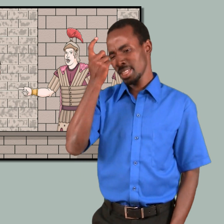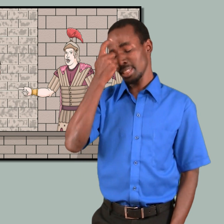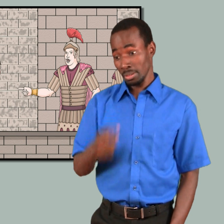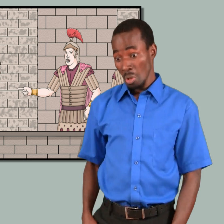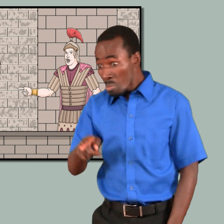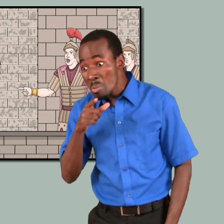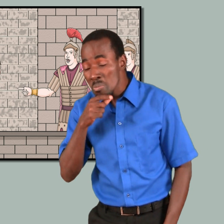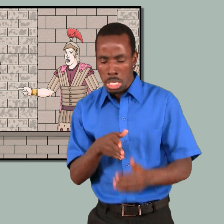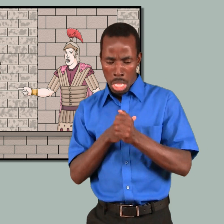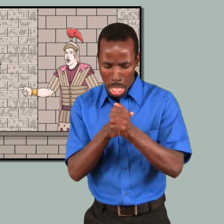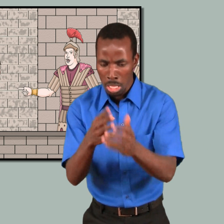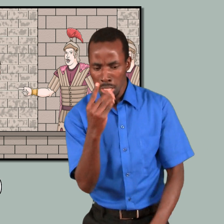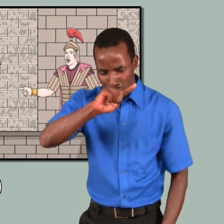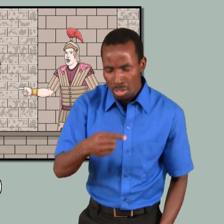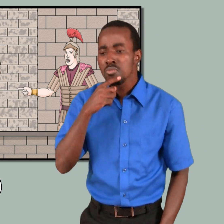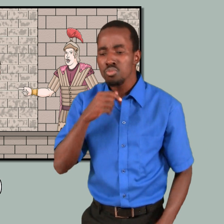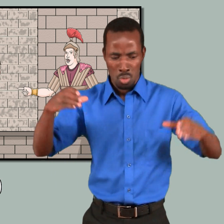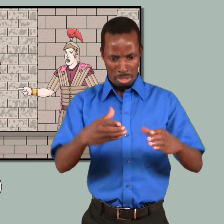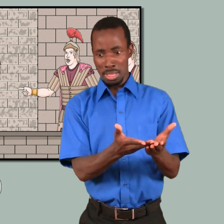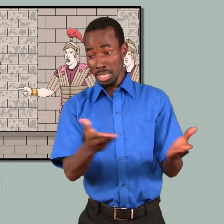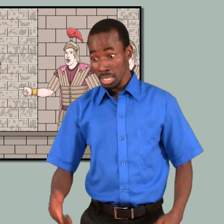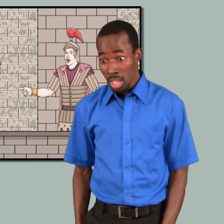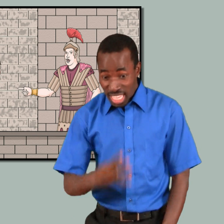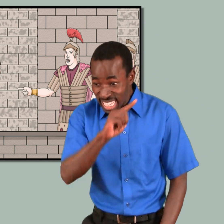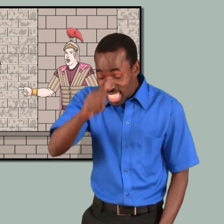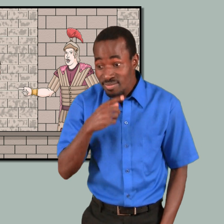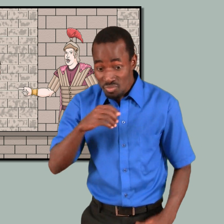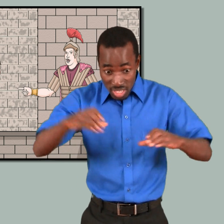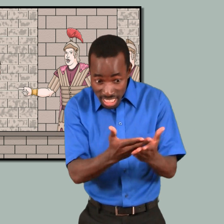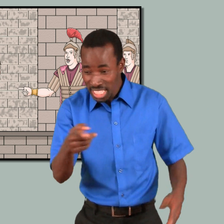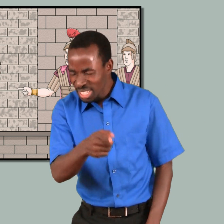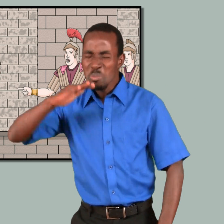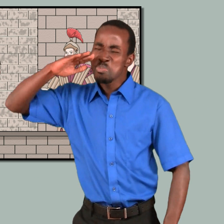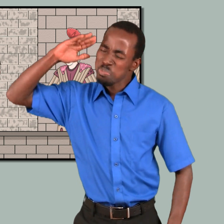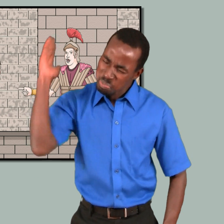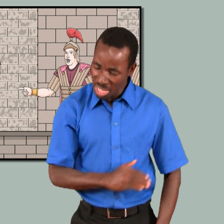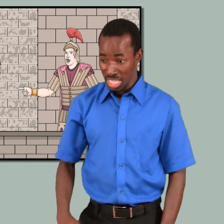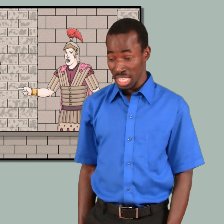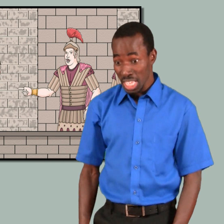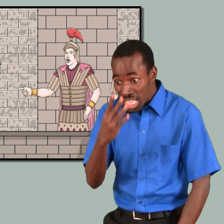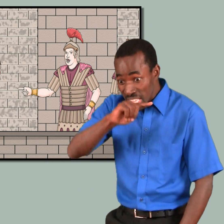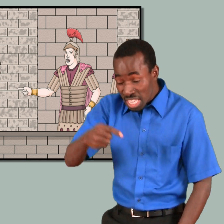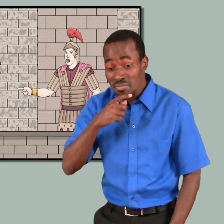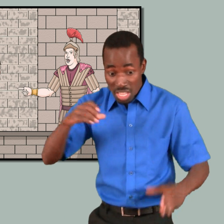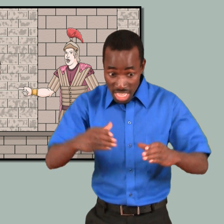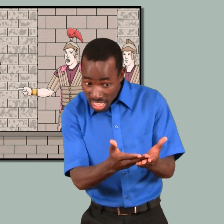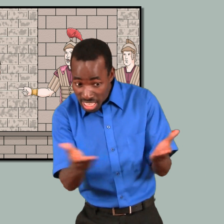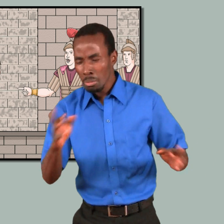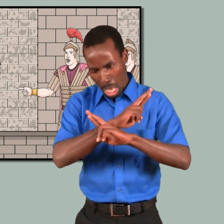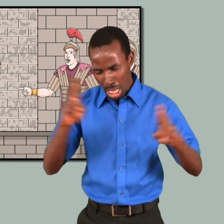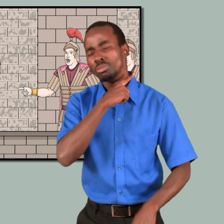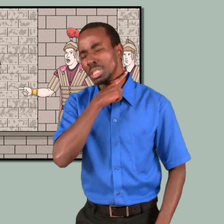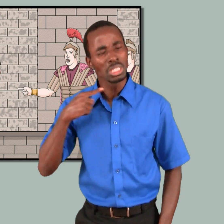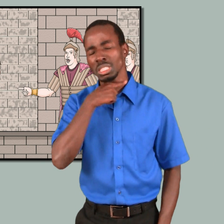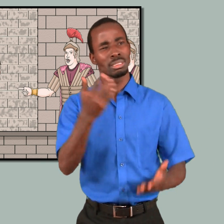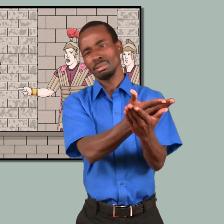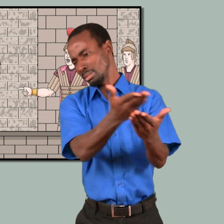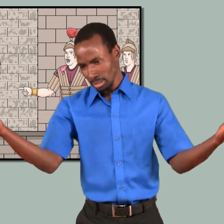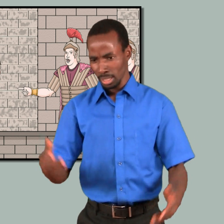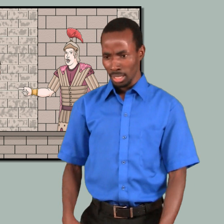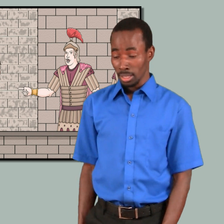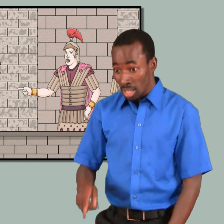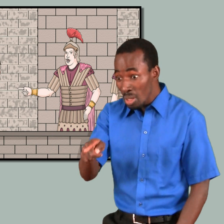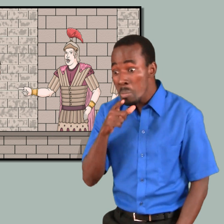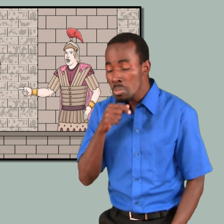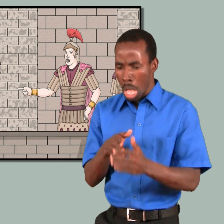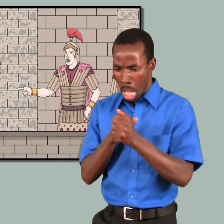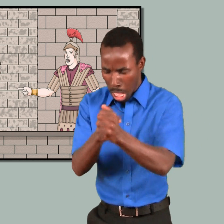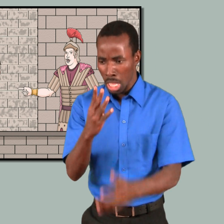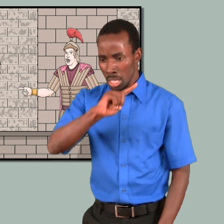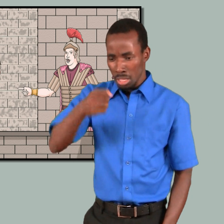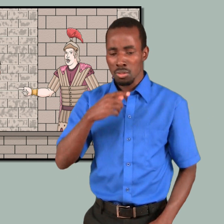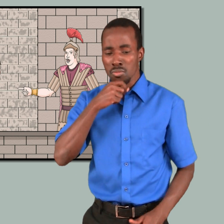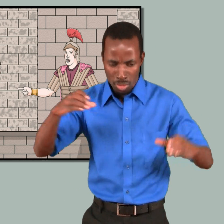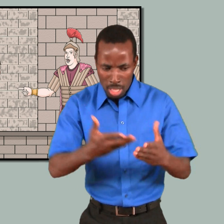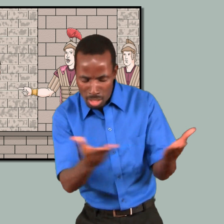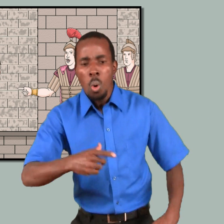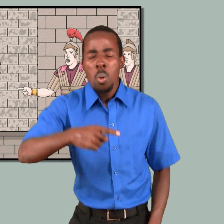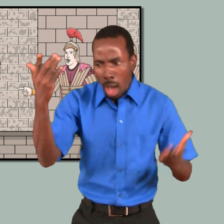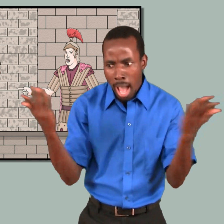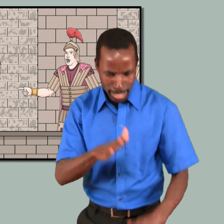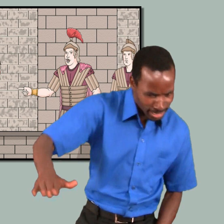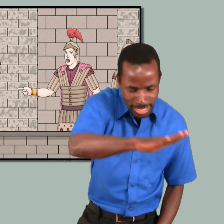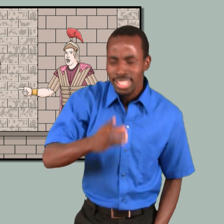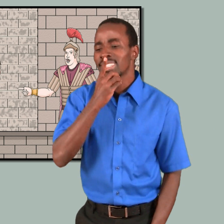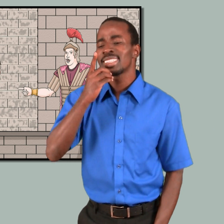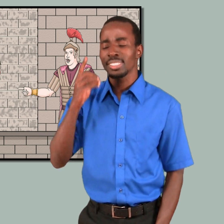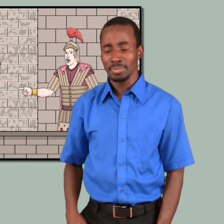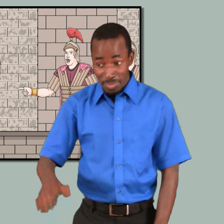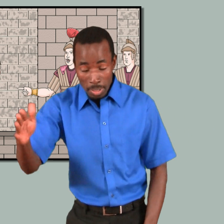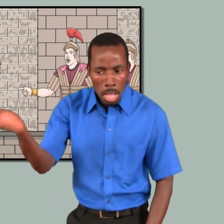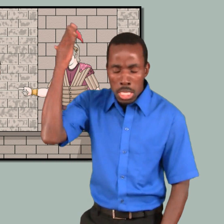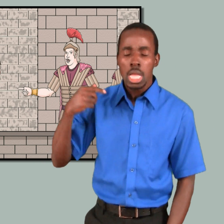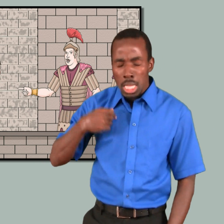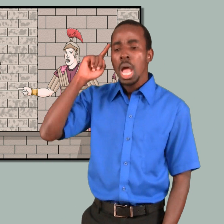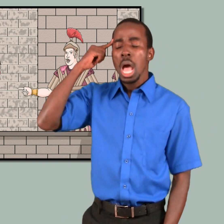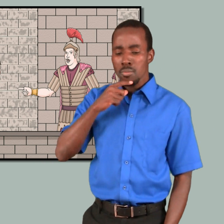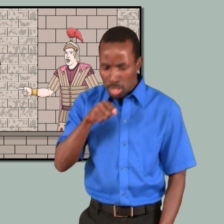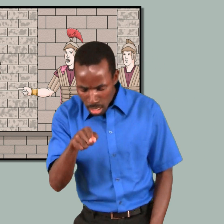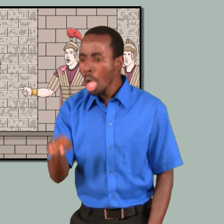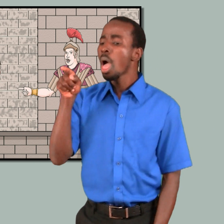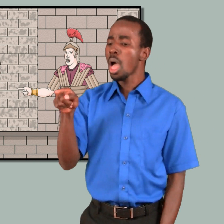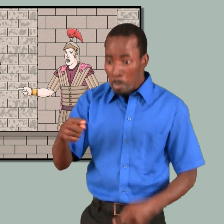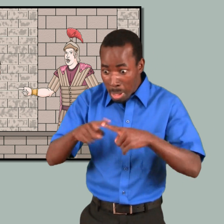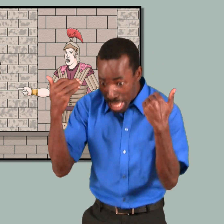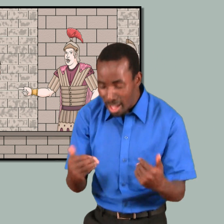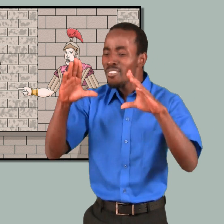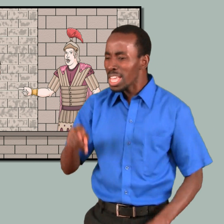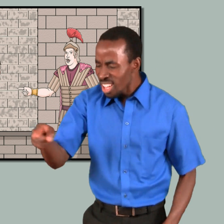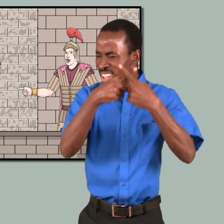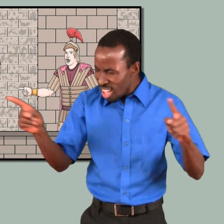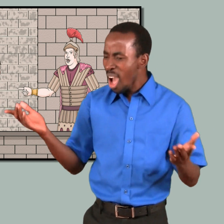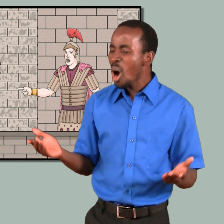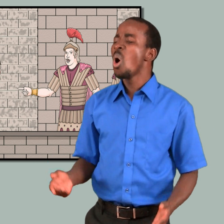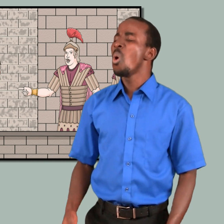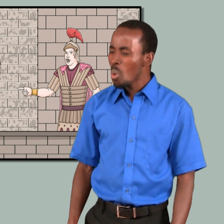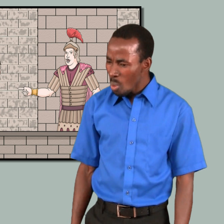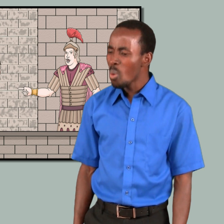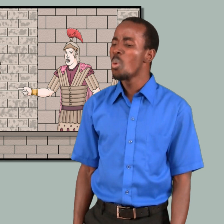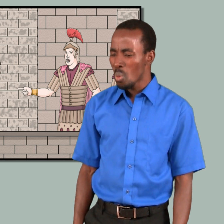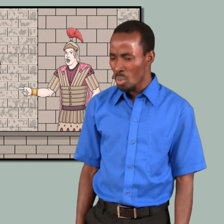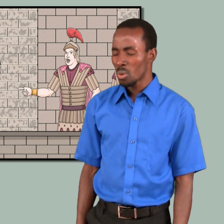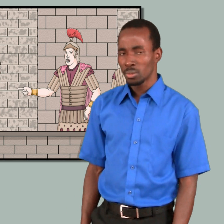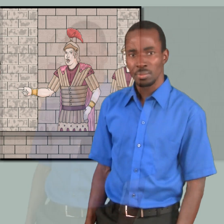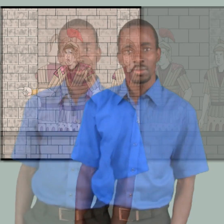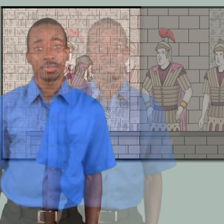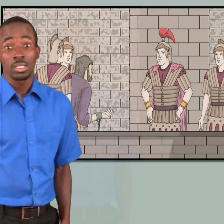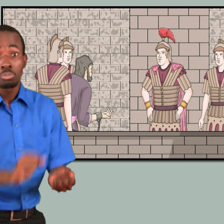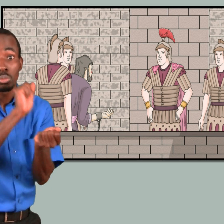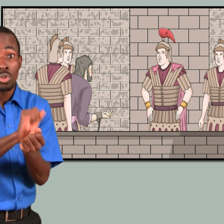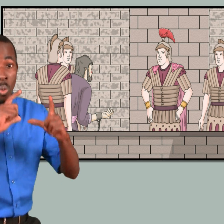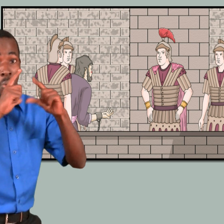“Aren’t you the Egyptian who incited a rebellion some time ago and led four thousand members of the ‘Assassins’ into the wilderness?”